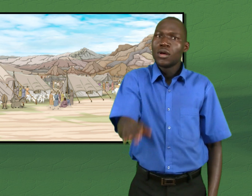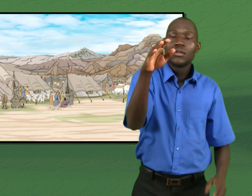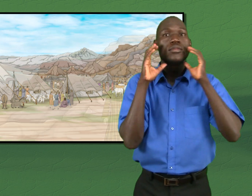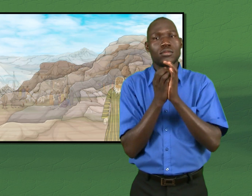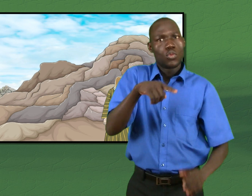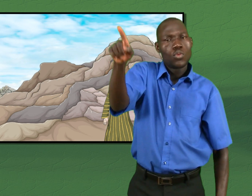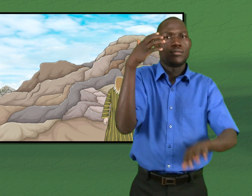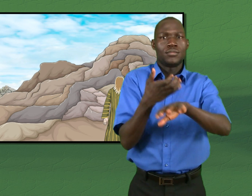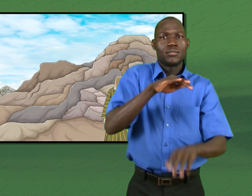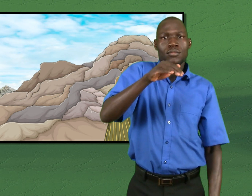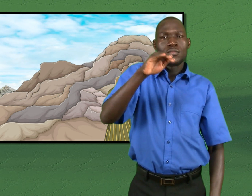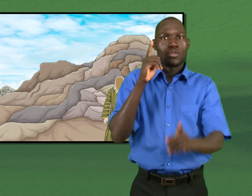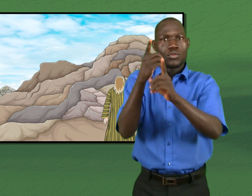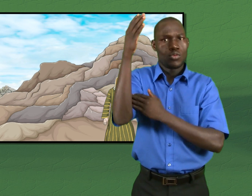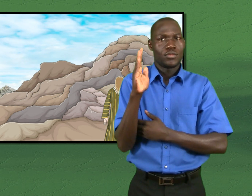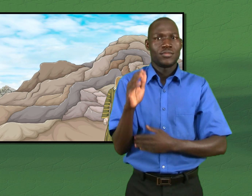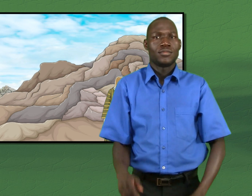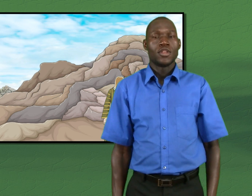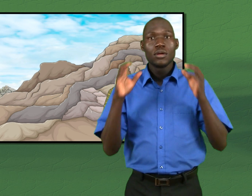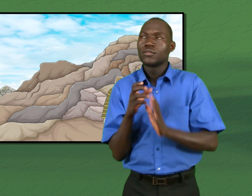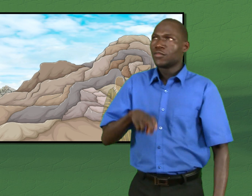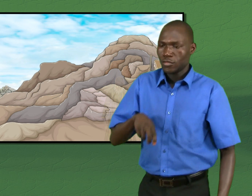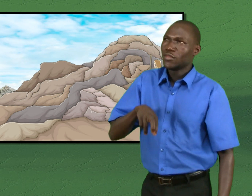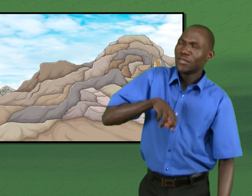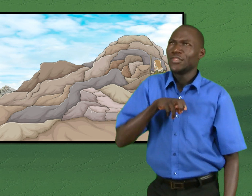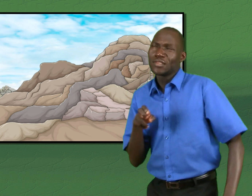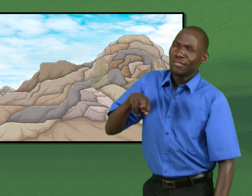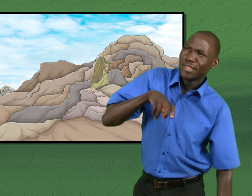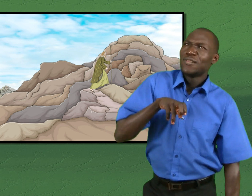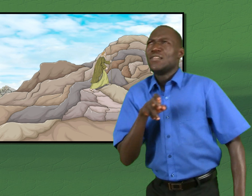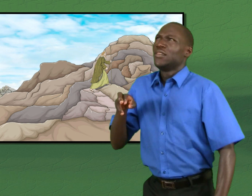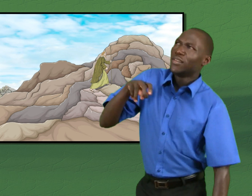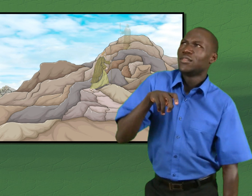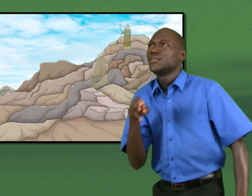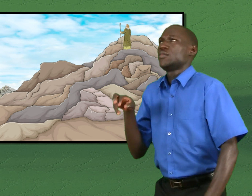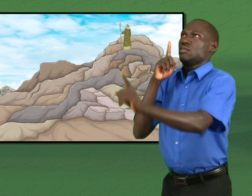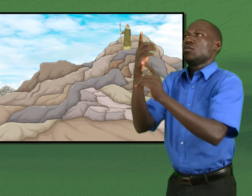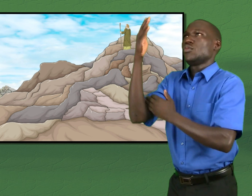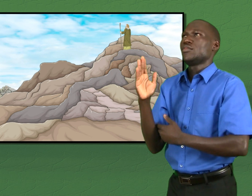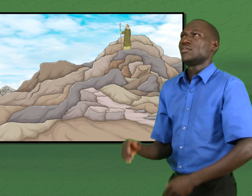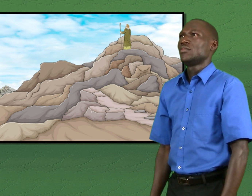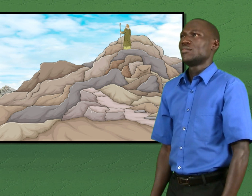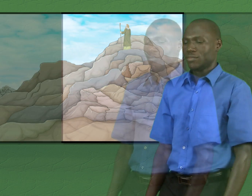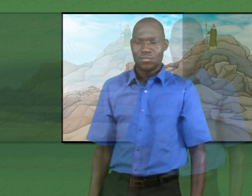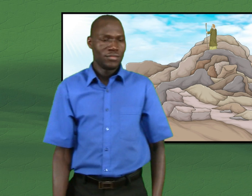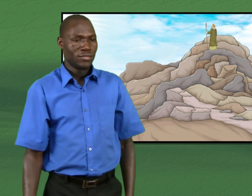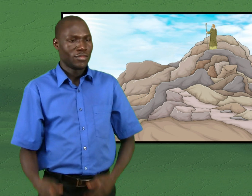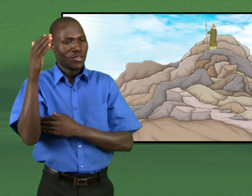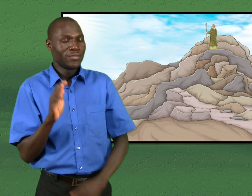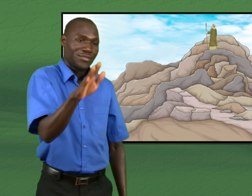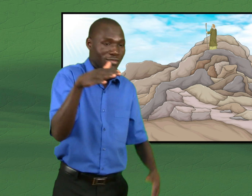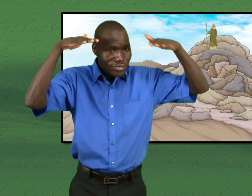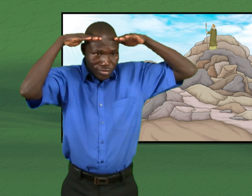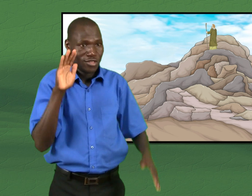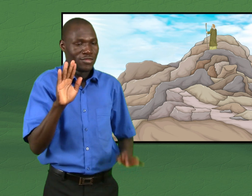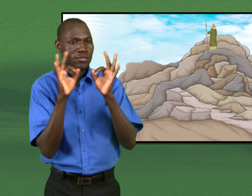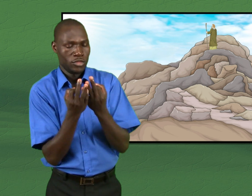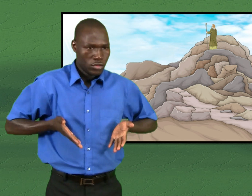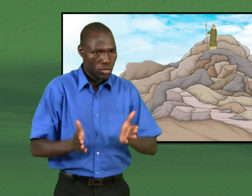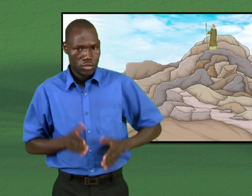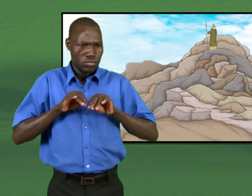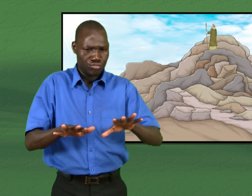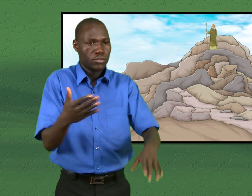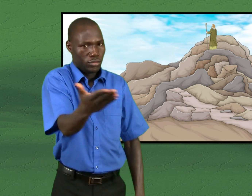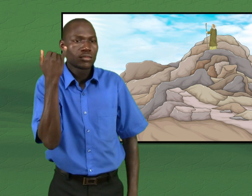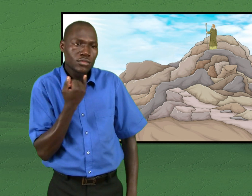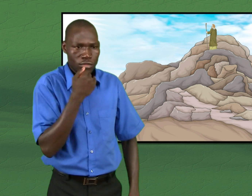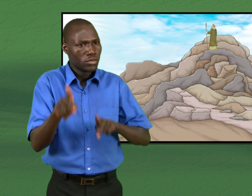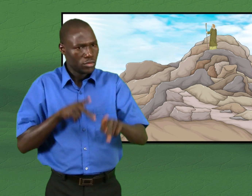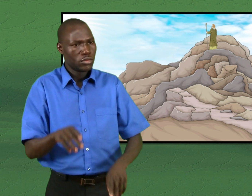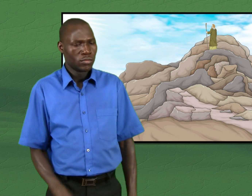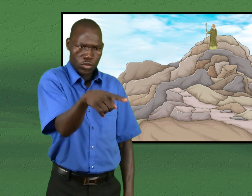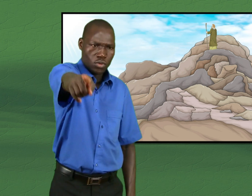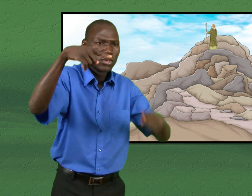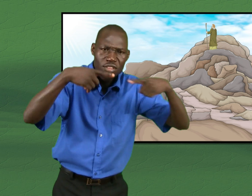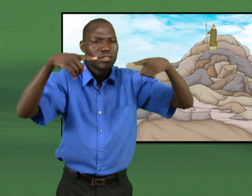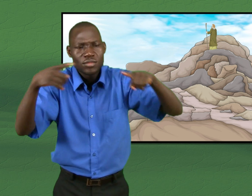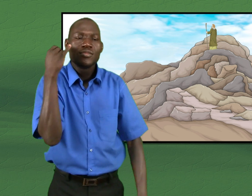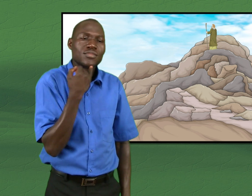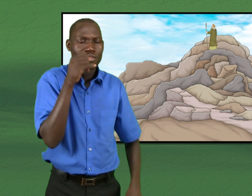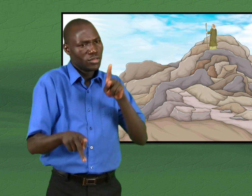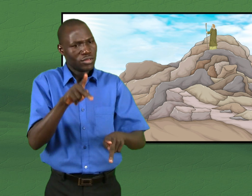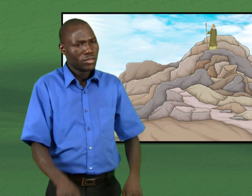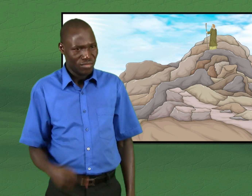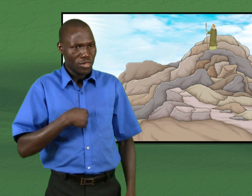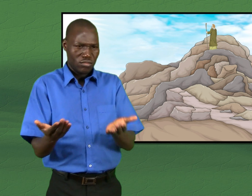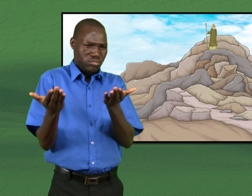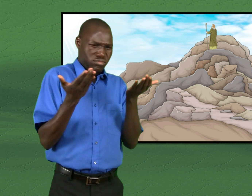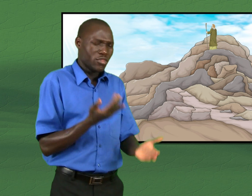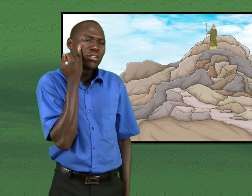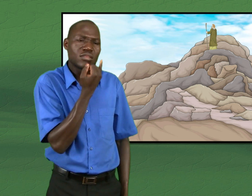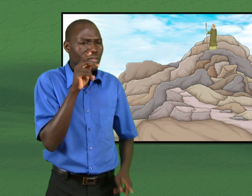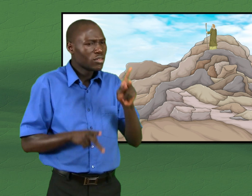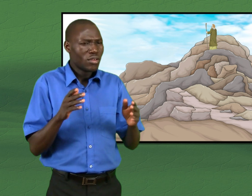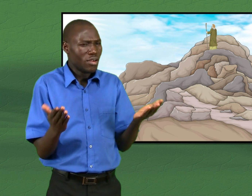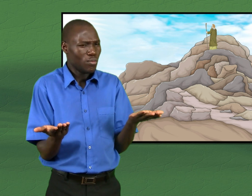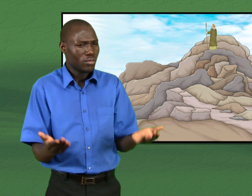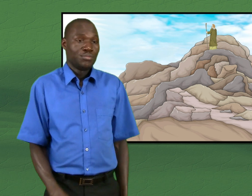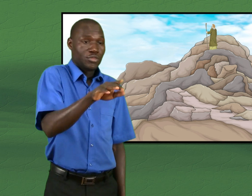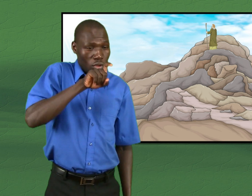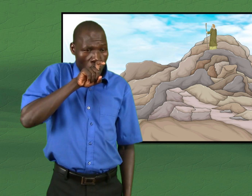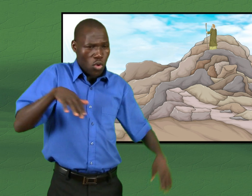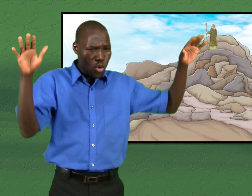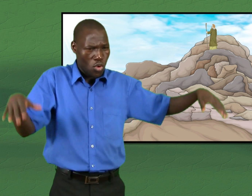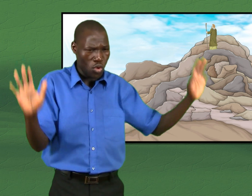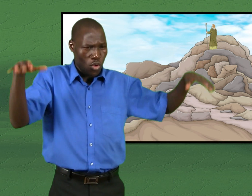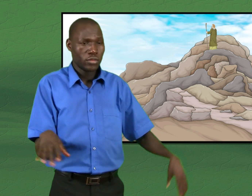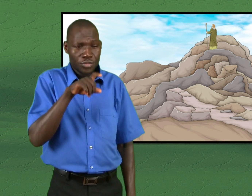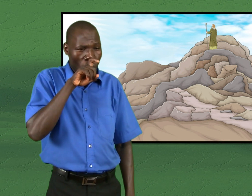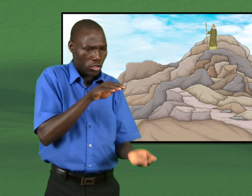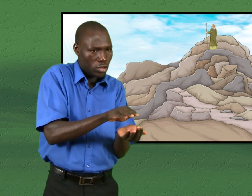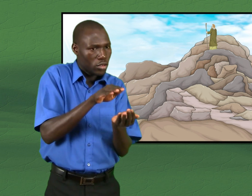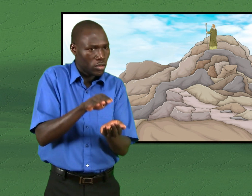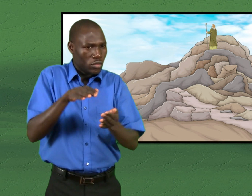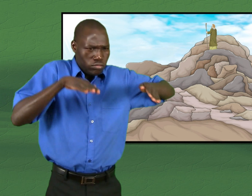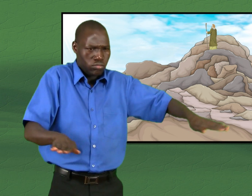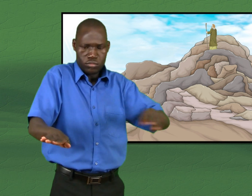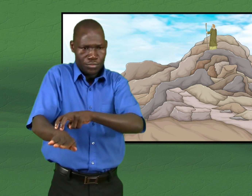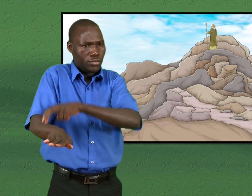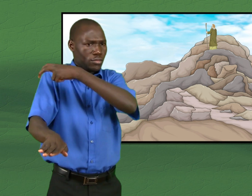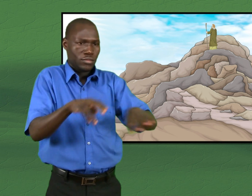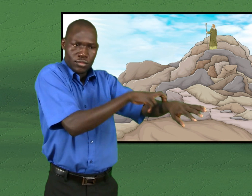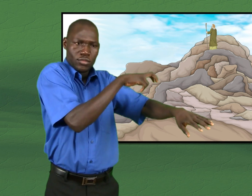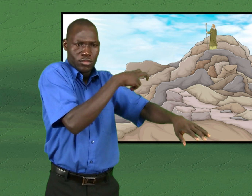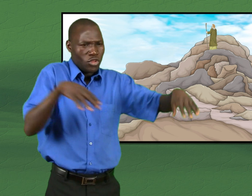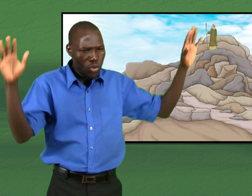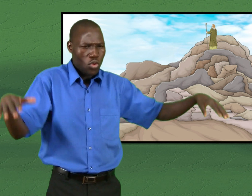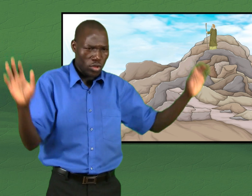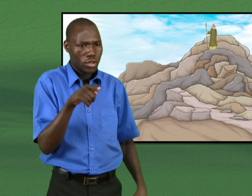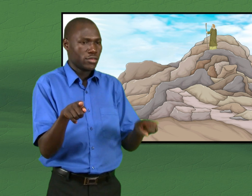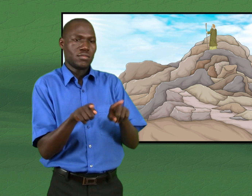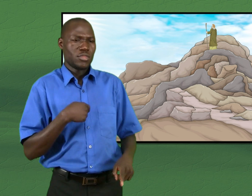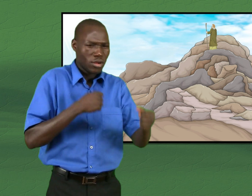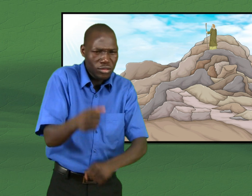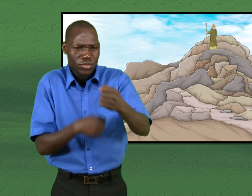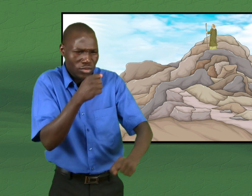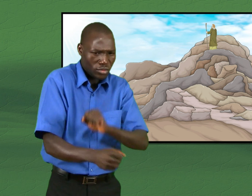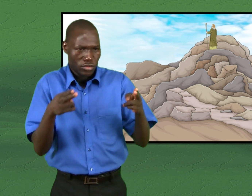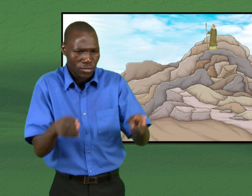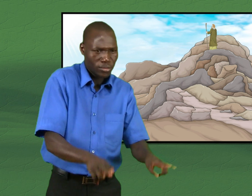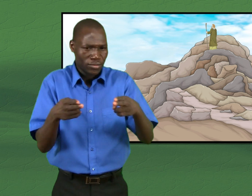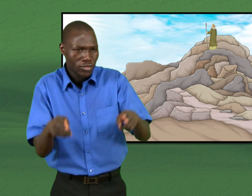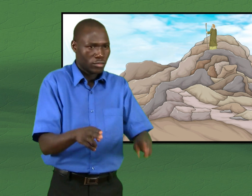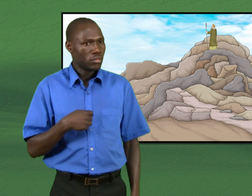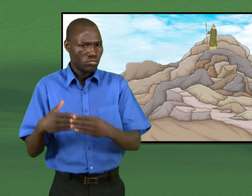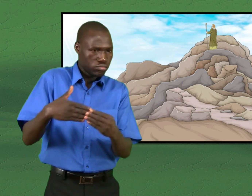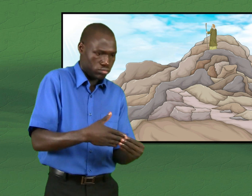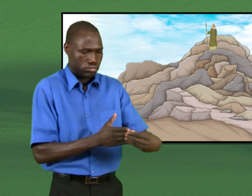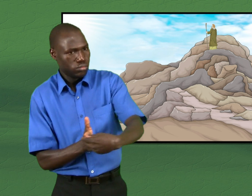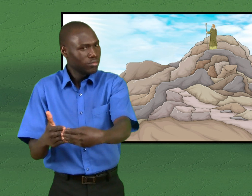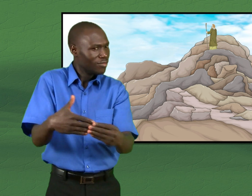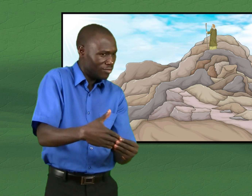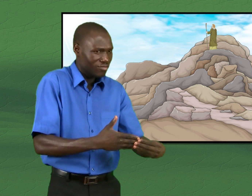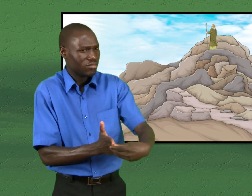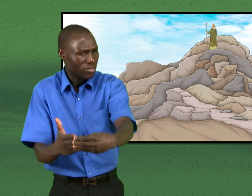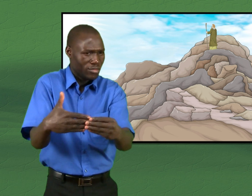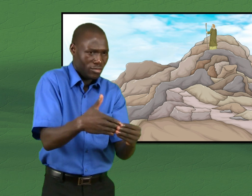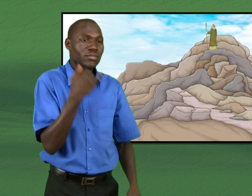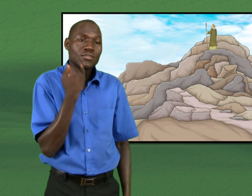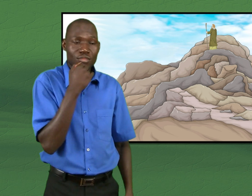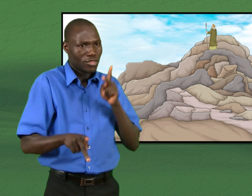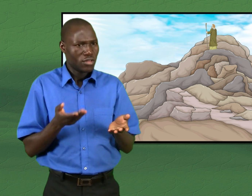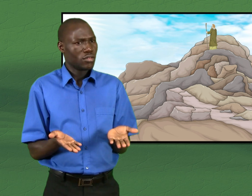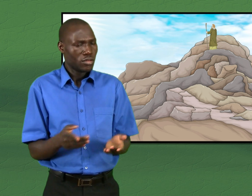Then Moses went up to God, and the LORD called to him from the mountain, “This is what you are to tell the house of Jacob and explain to the sons of Israel: ‘You have seen for yourselves what I did to Egypt, and how I carried you on eagles’ wings and brought you to Myself.